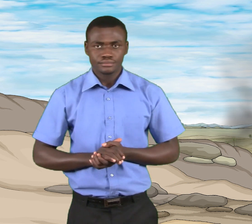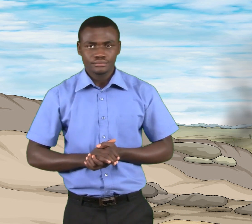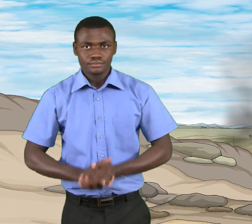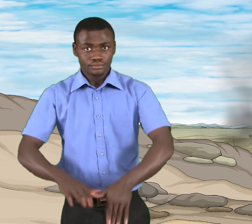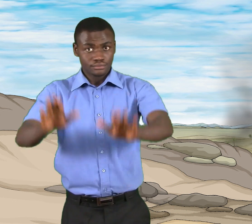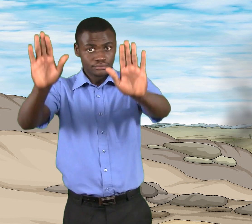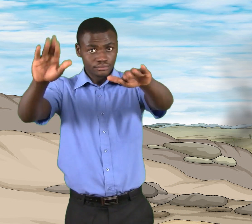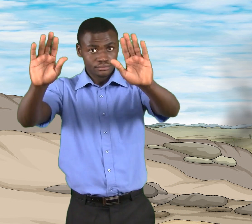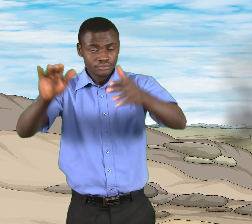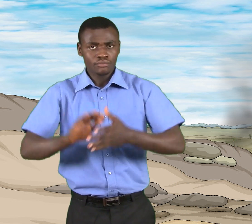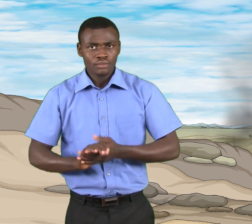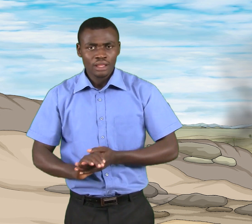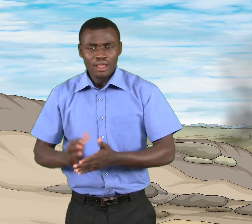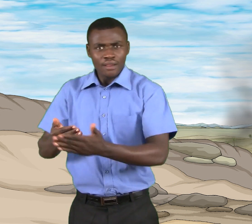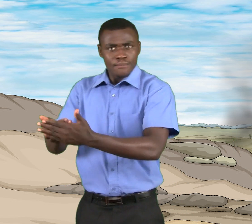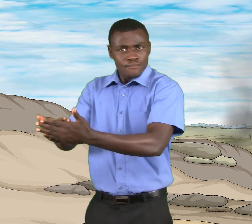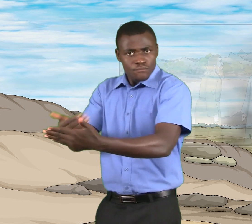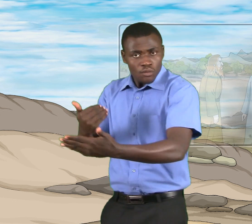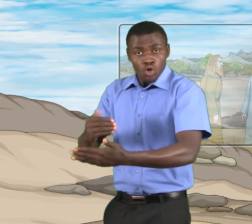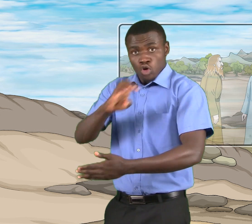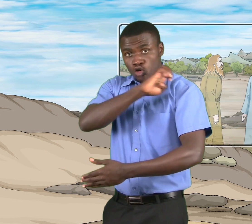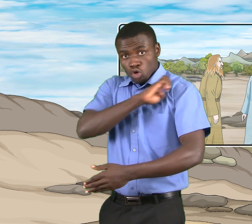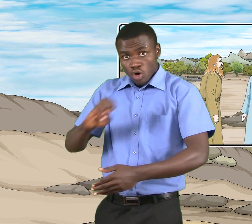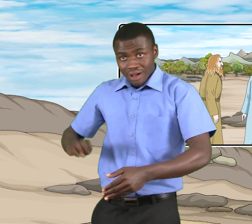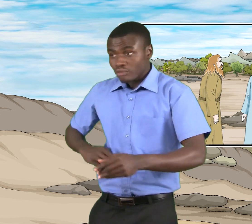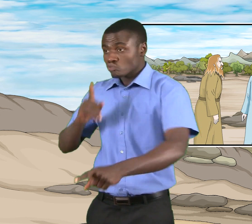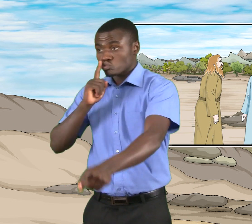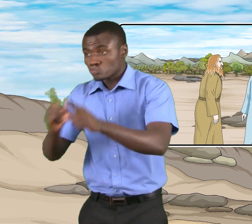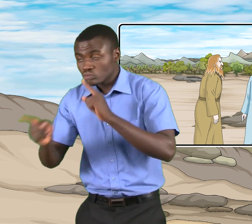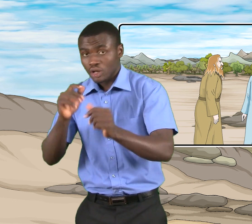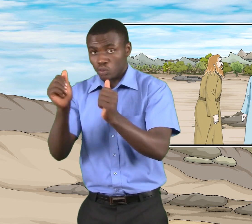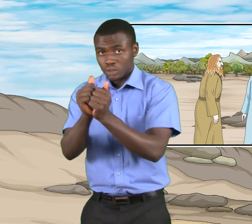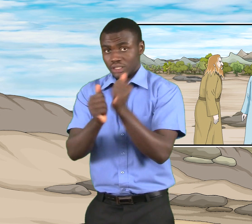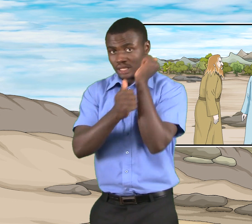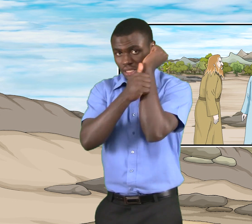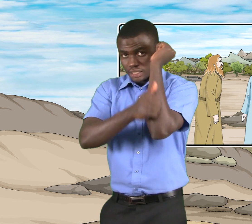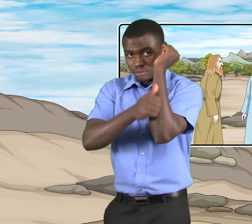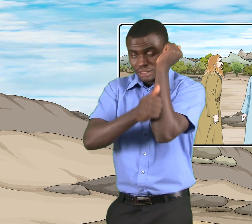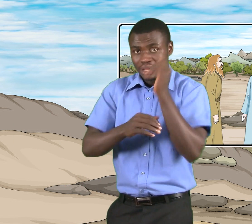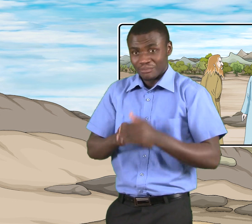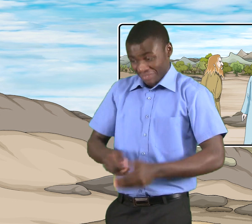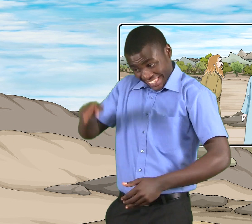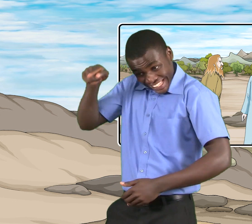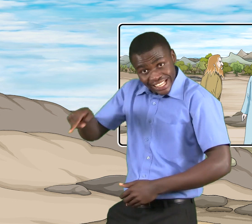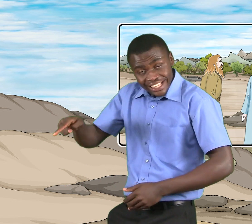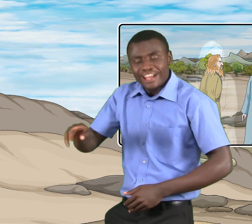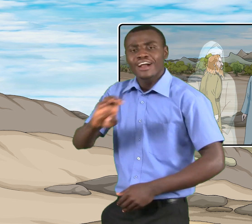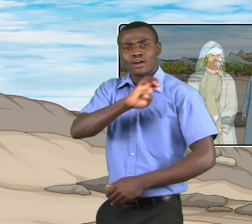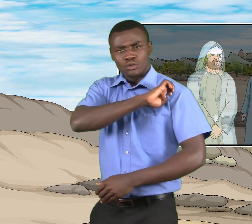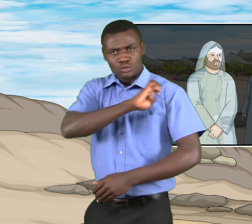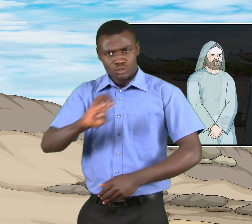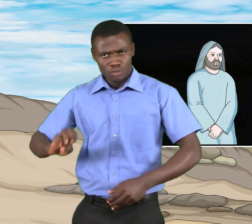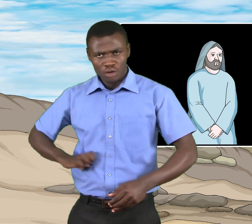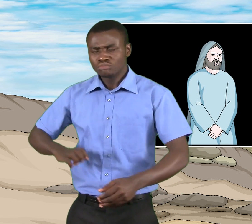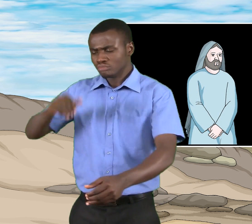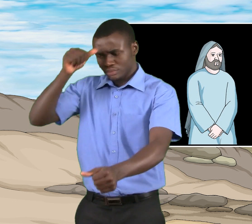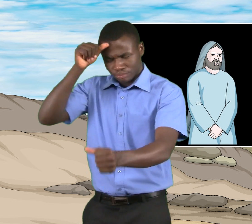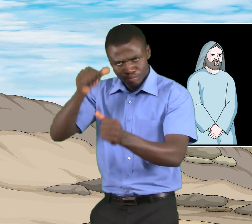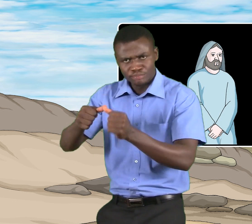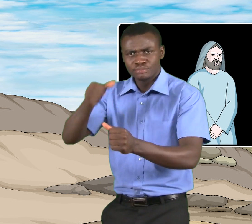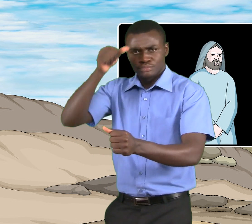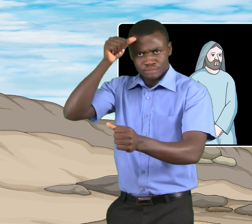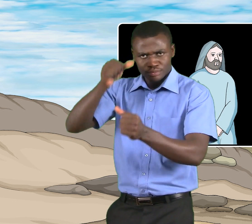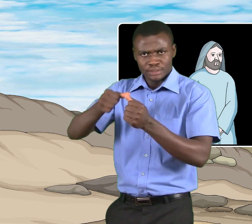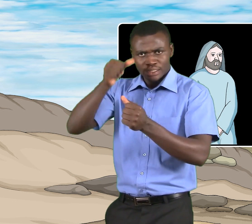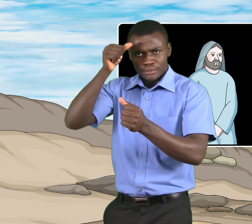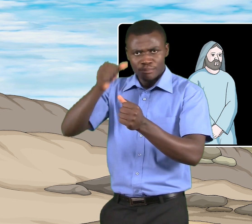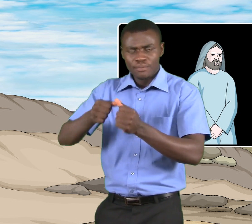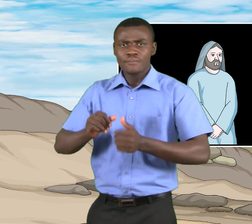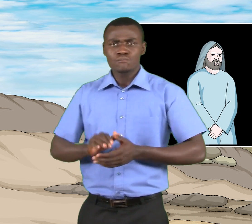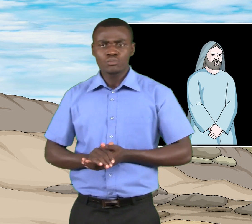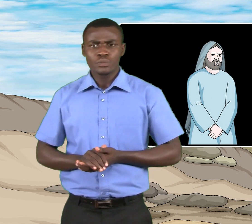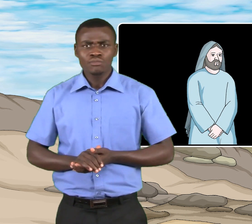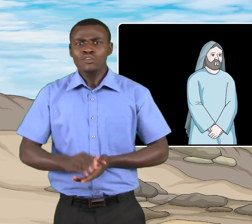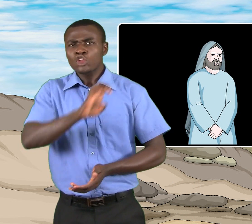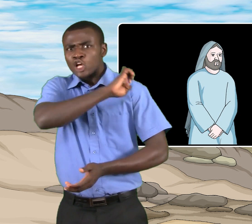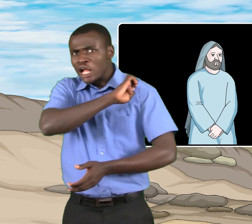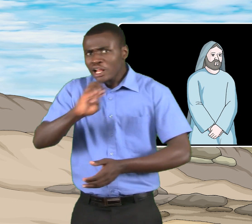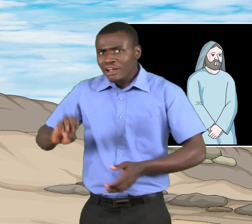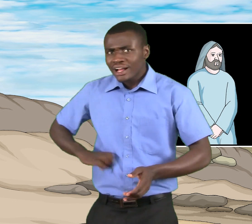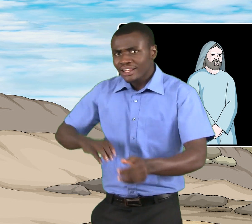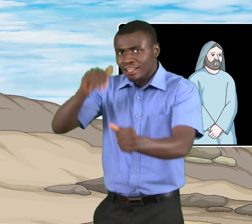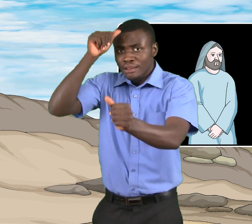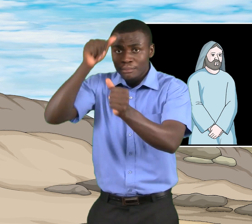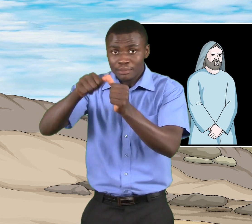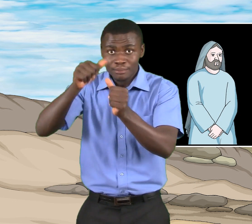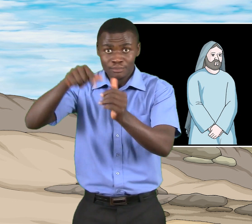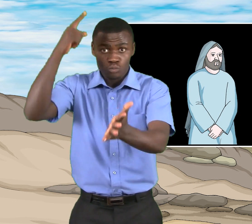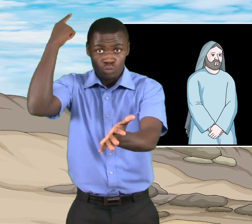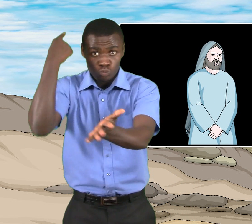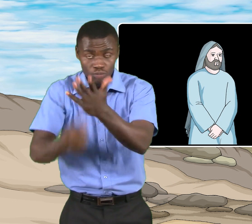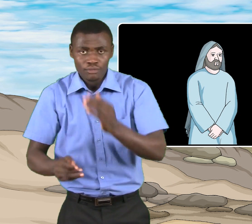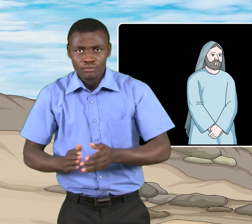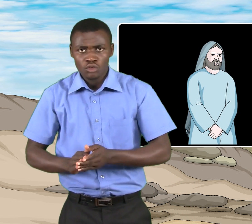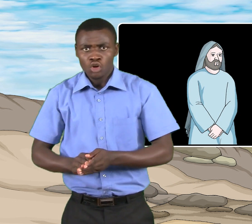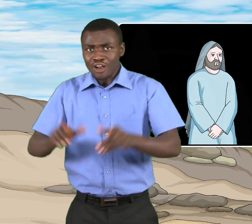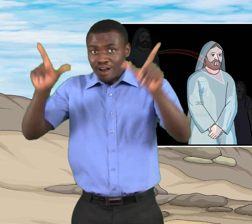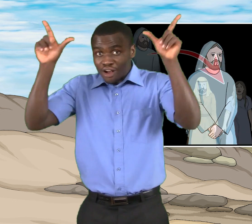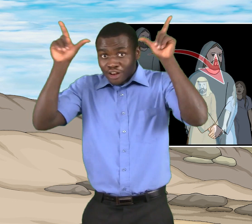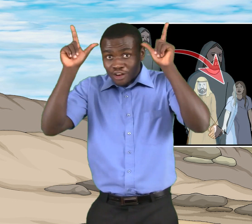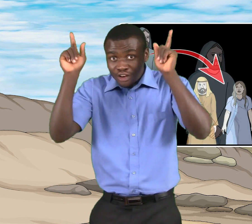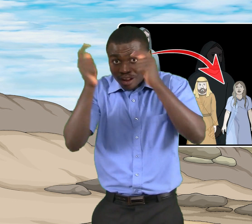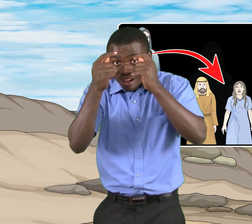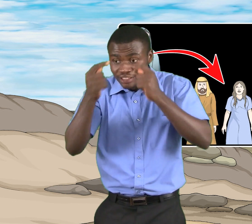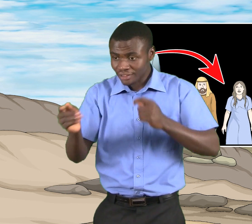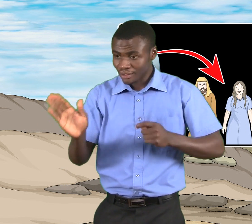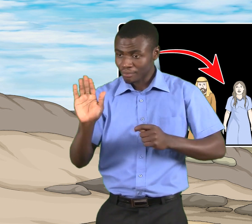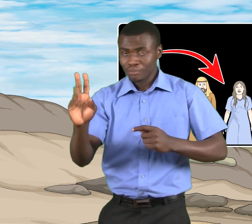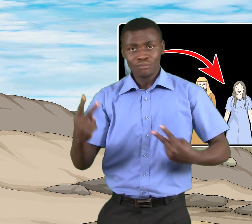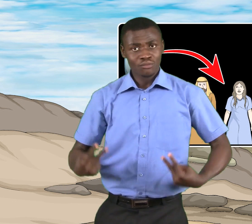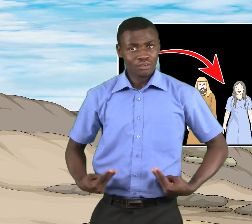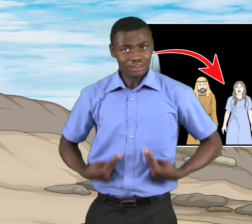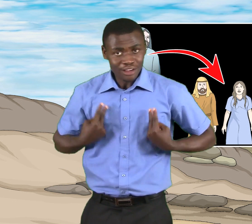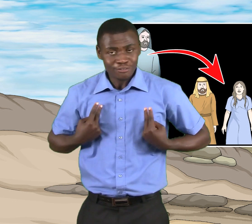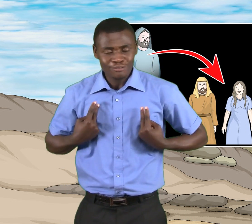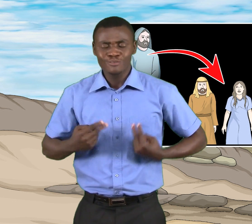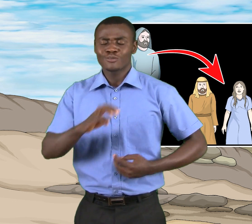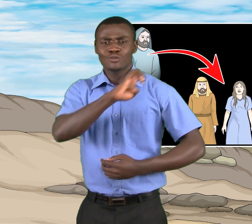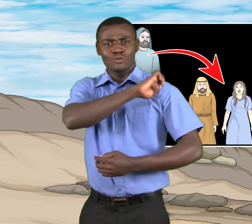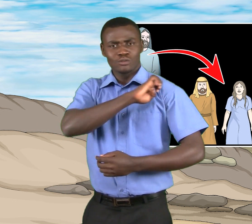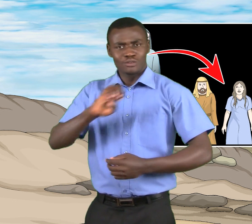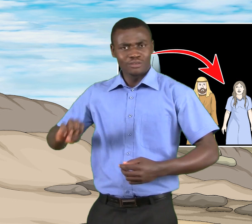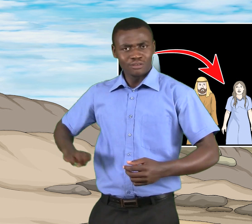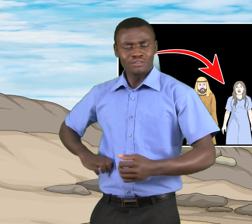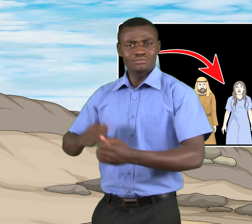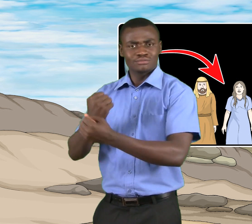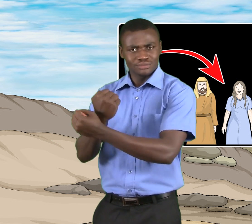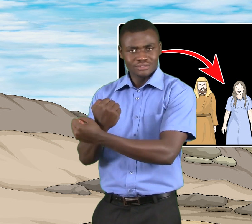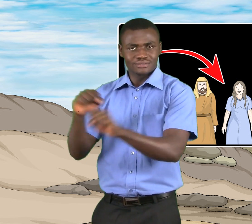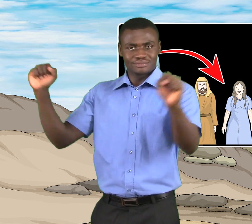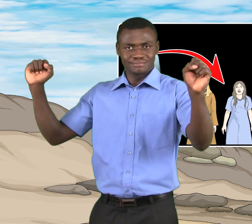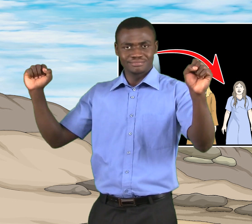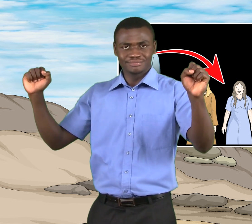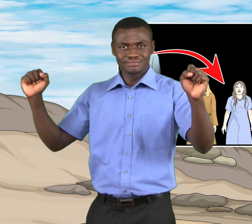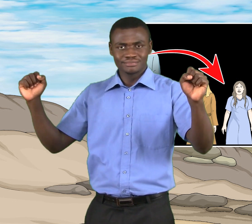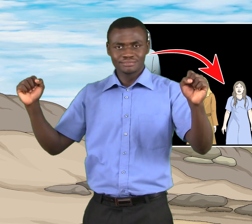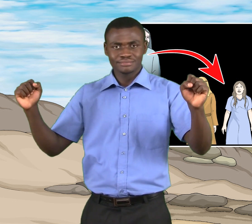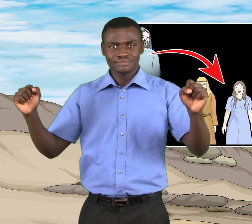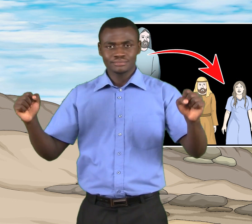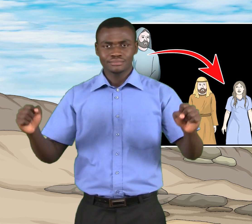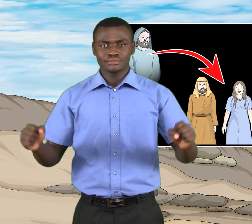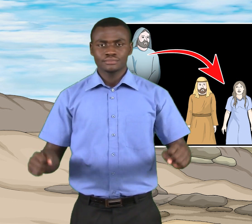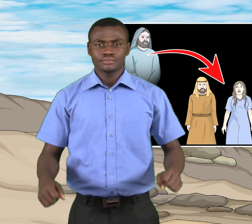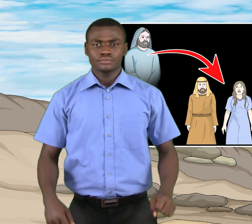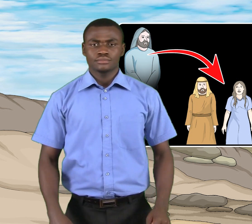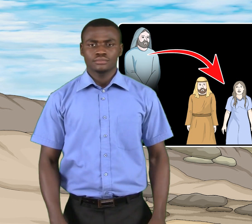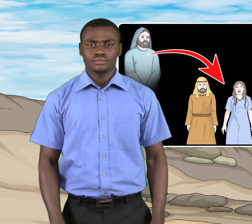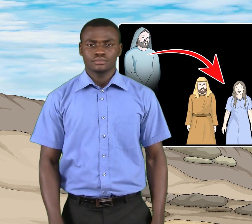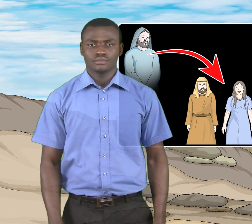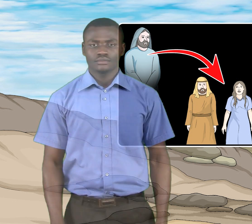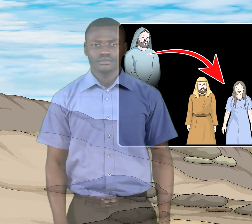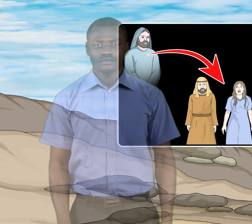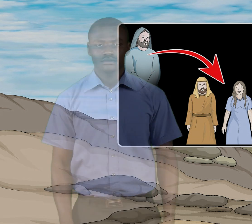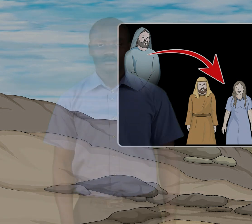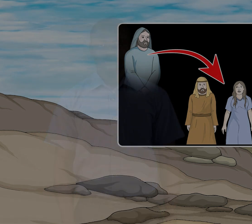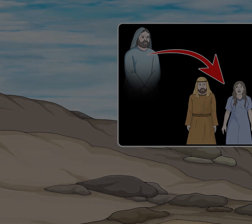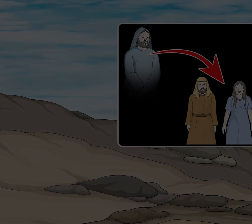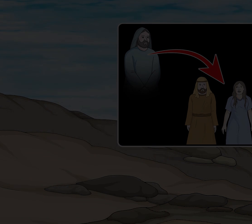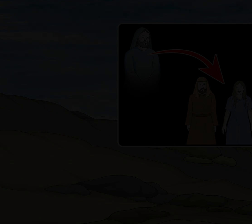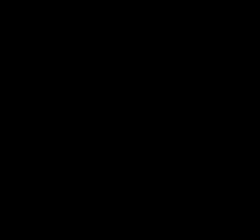So when God destroyed the cities of the plain, He remembered Abraham, and He brought Lot out of the catastrophe that destroyed the cities where he had lived.